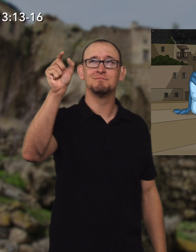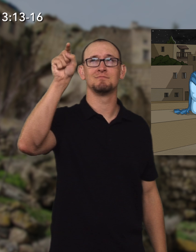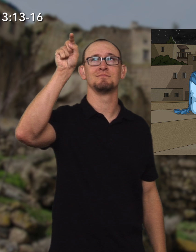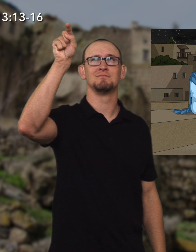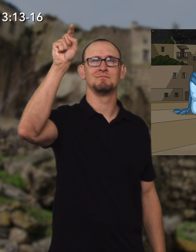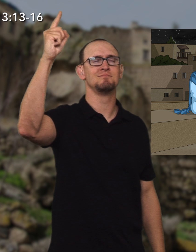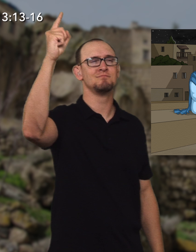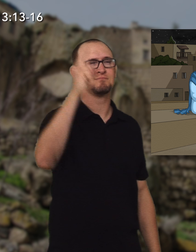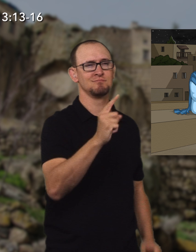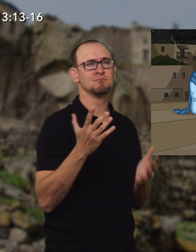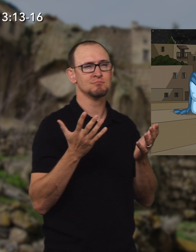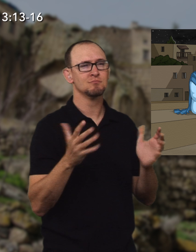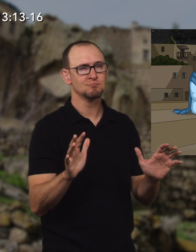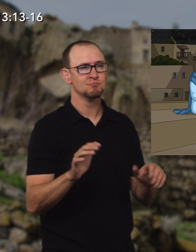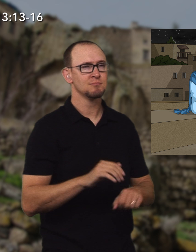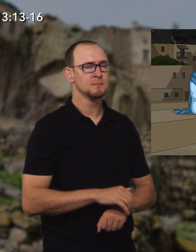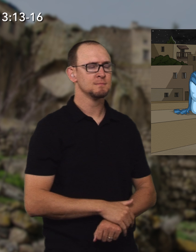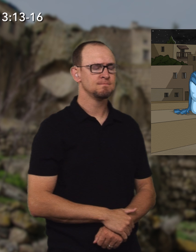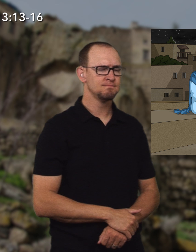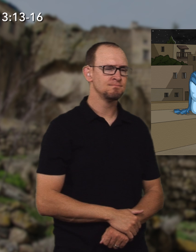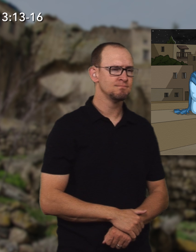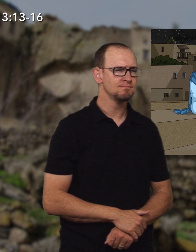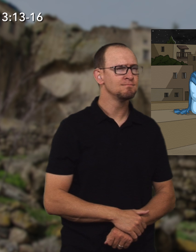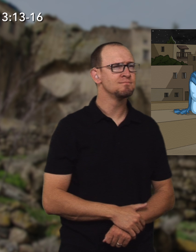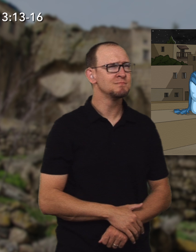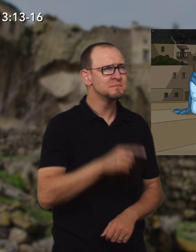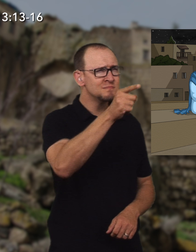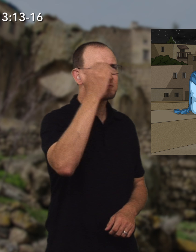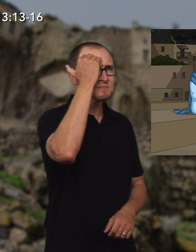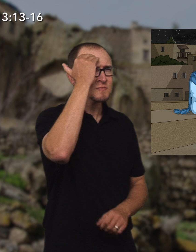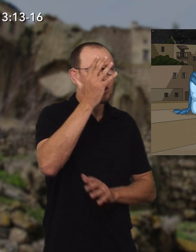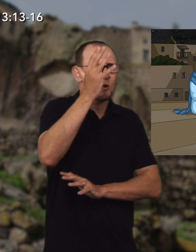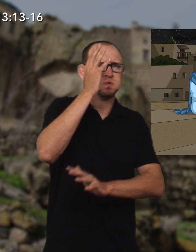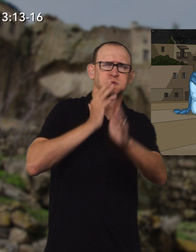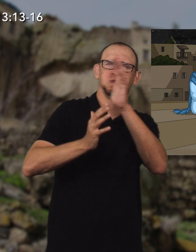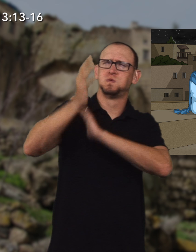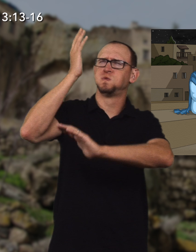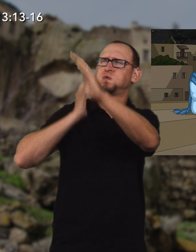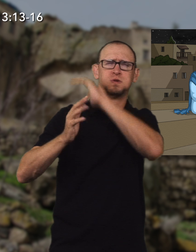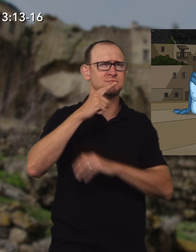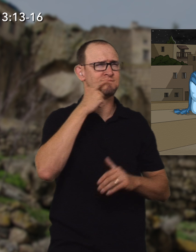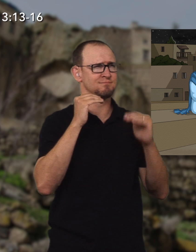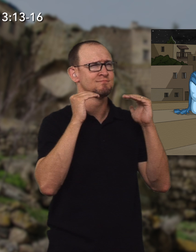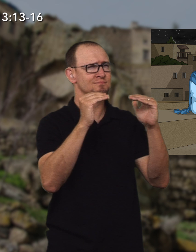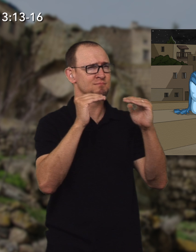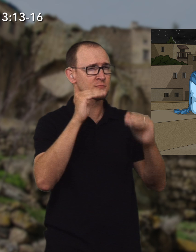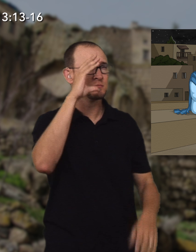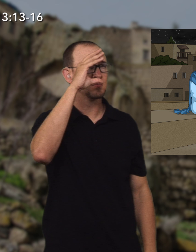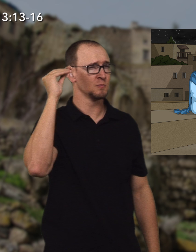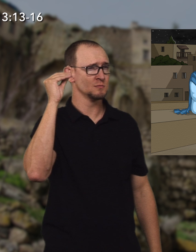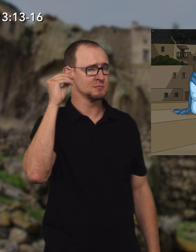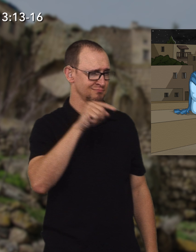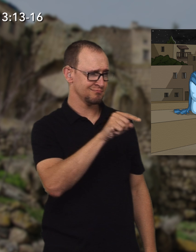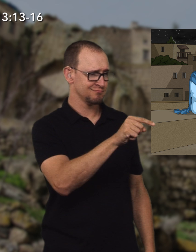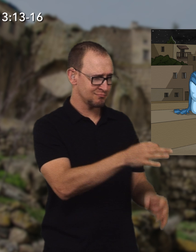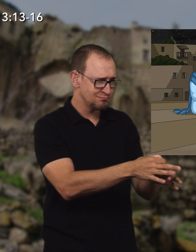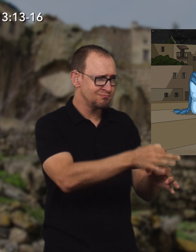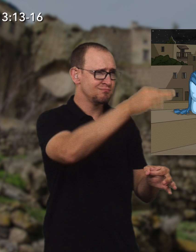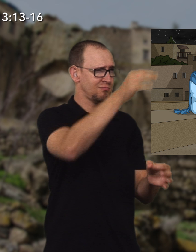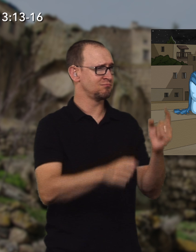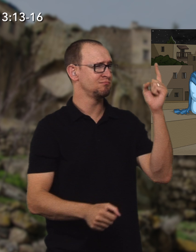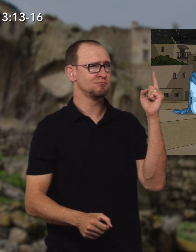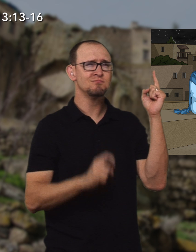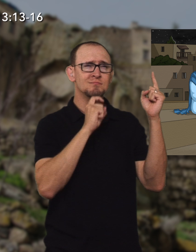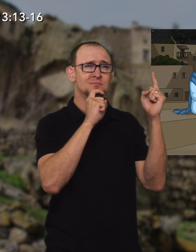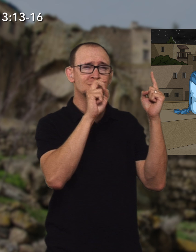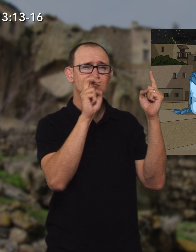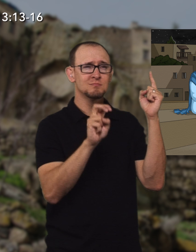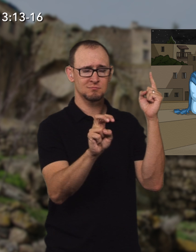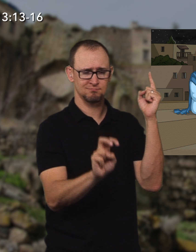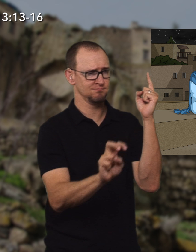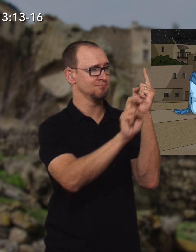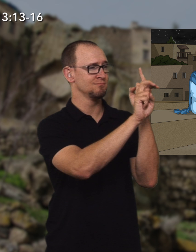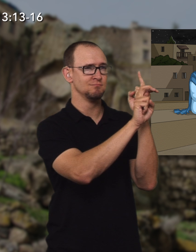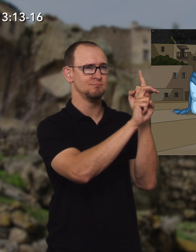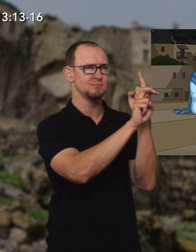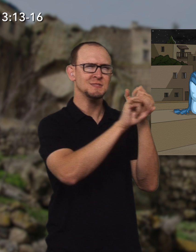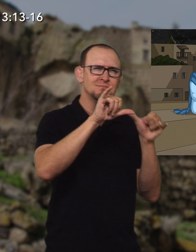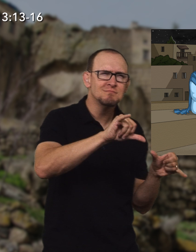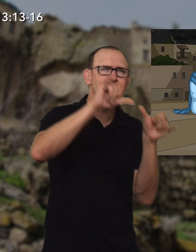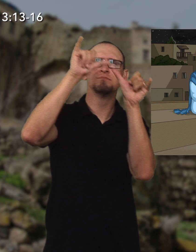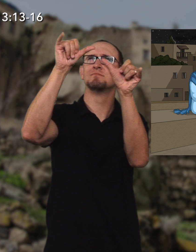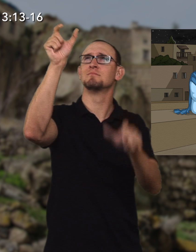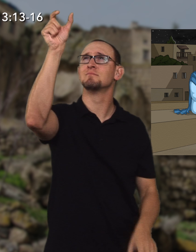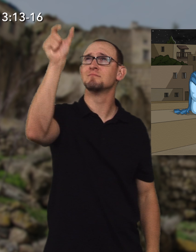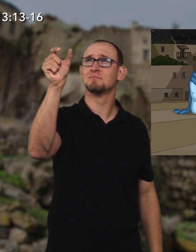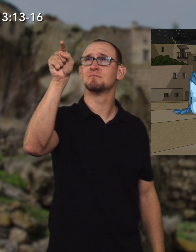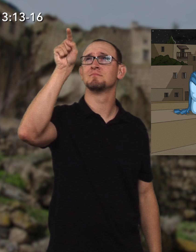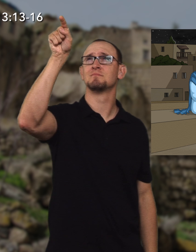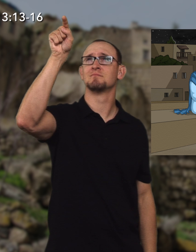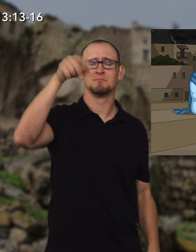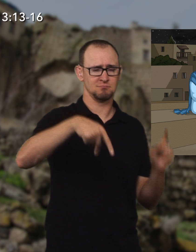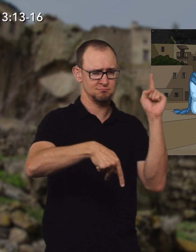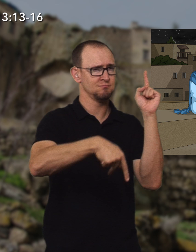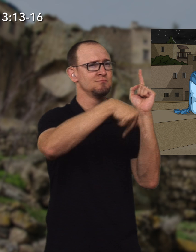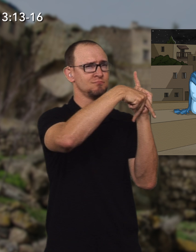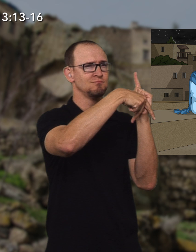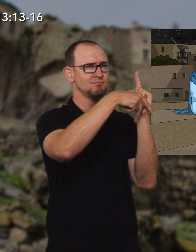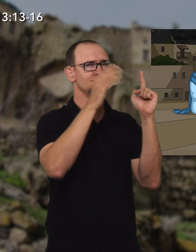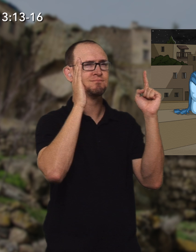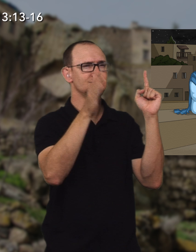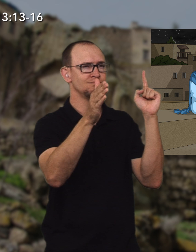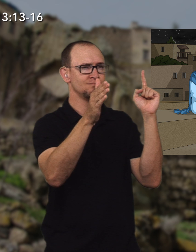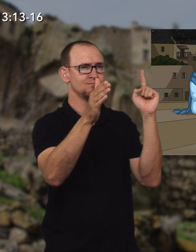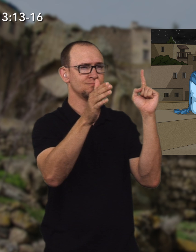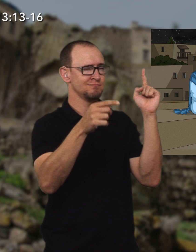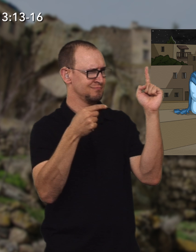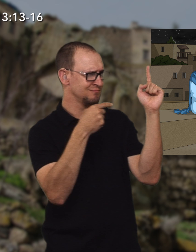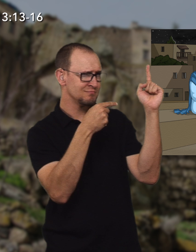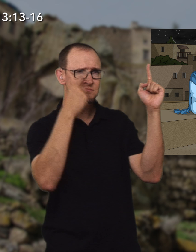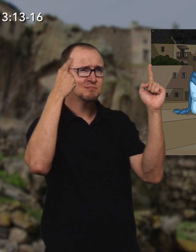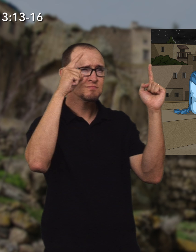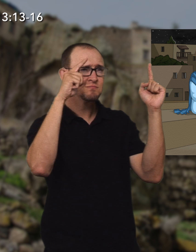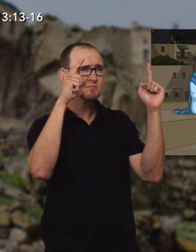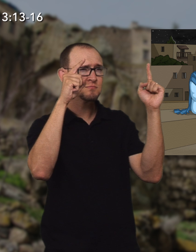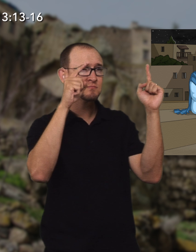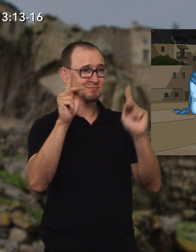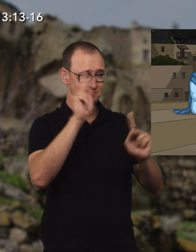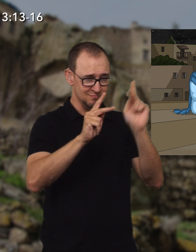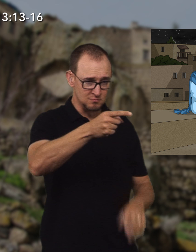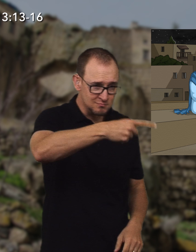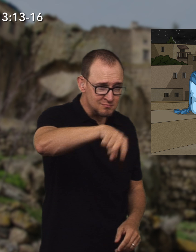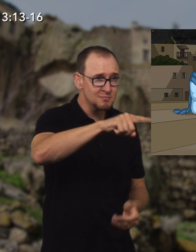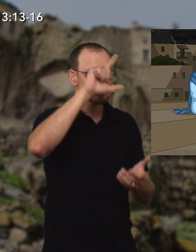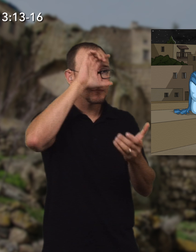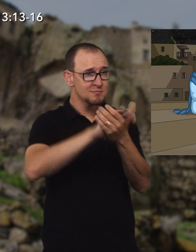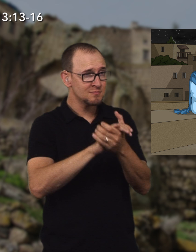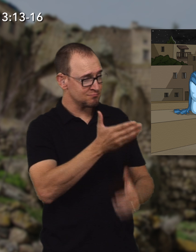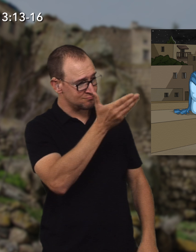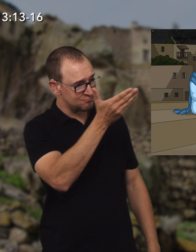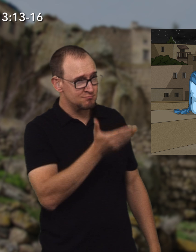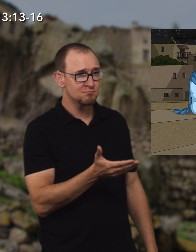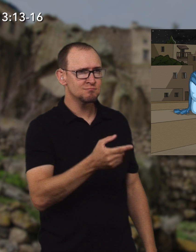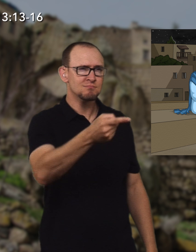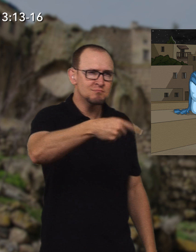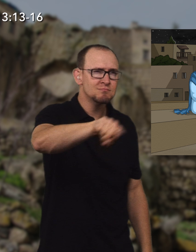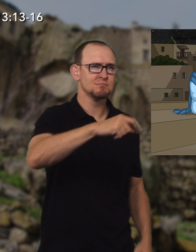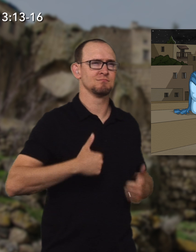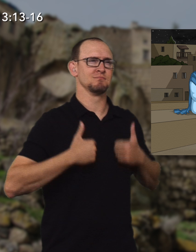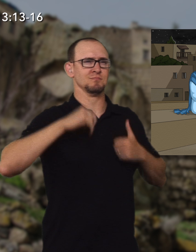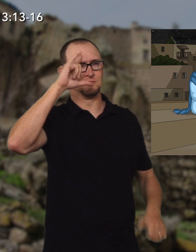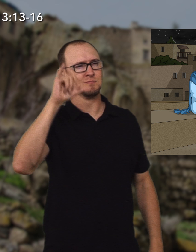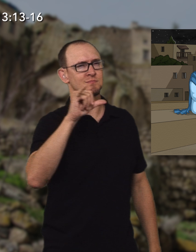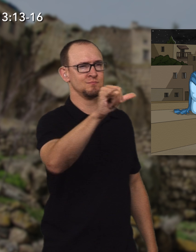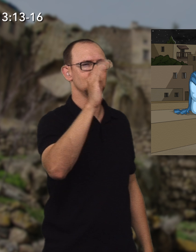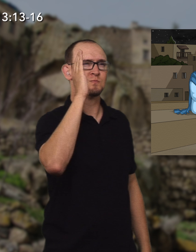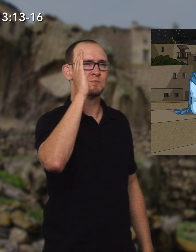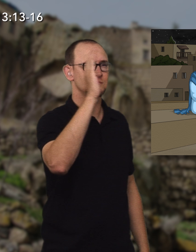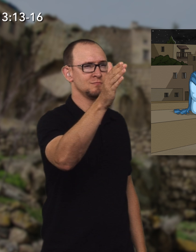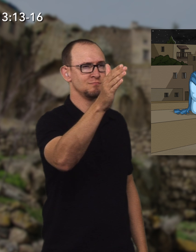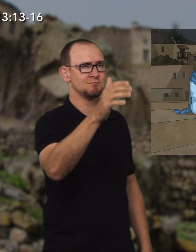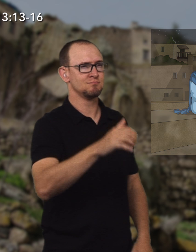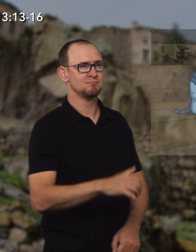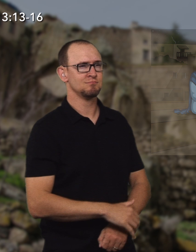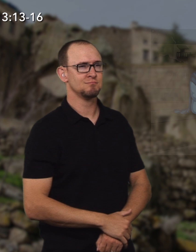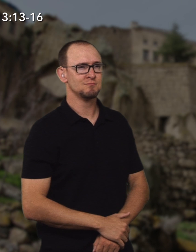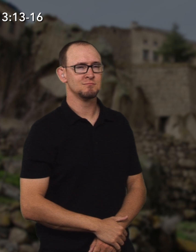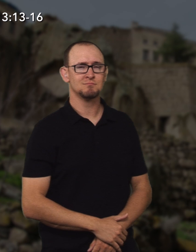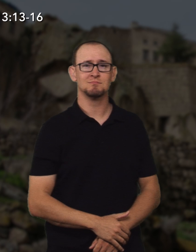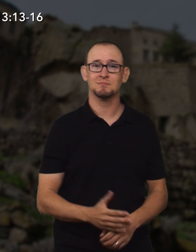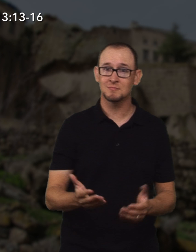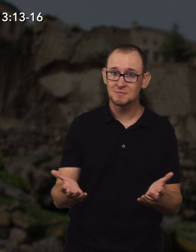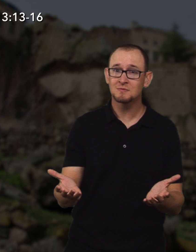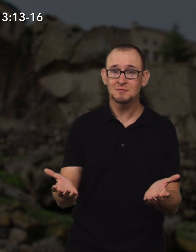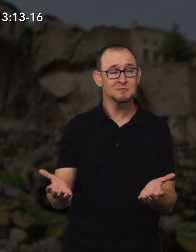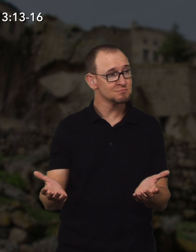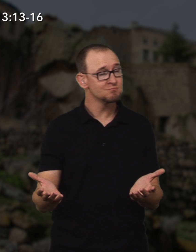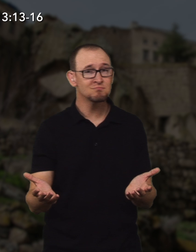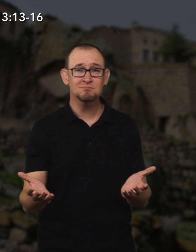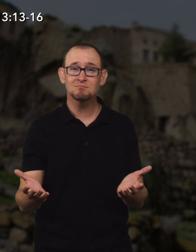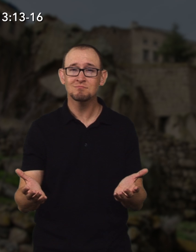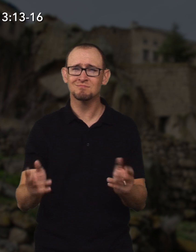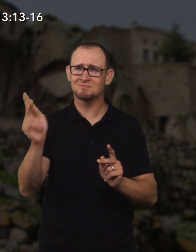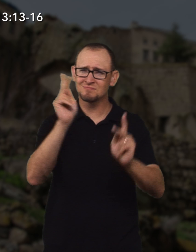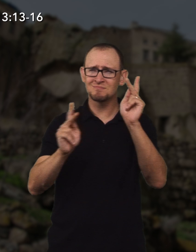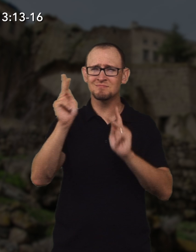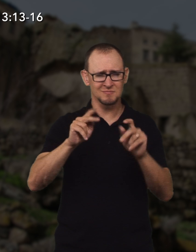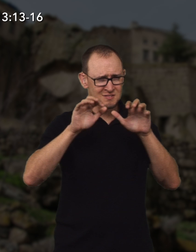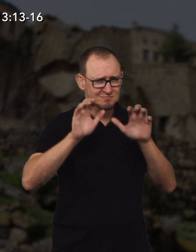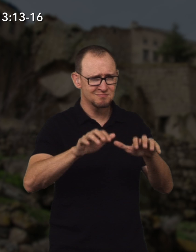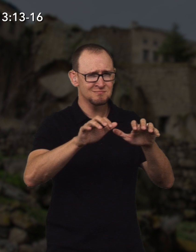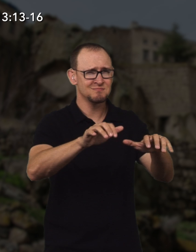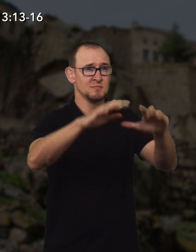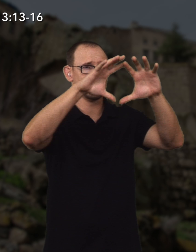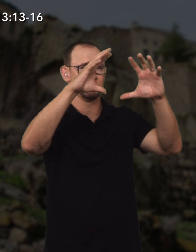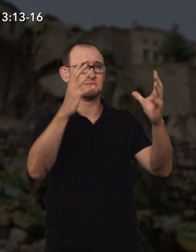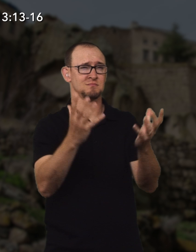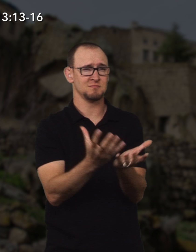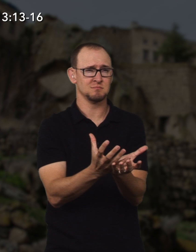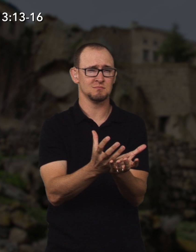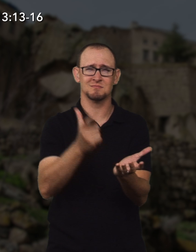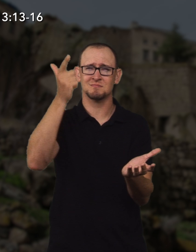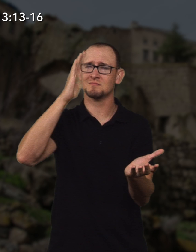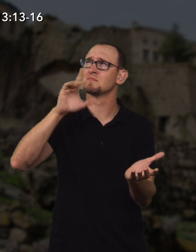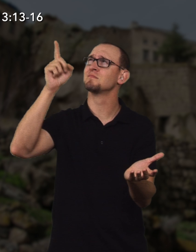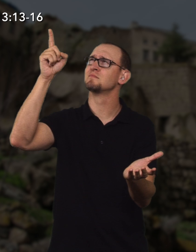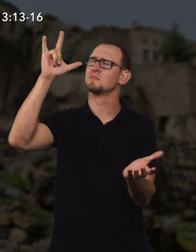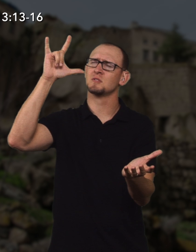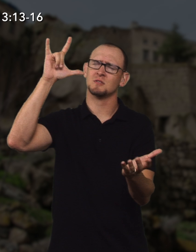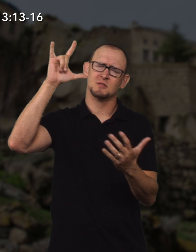Just as Moses lifted up the snake in the wilderness, so the Son of Man must be lifted up, that everyone who believes in Him may have eternal life.